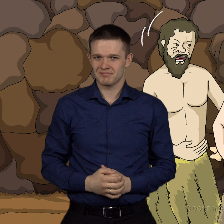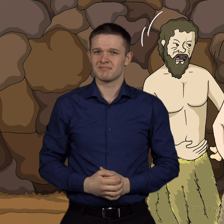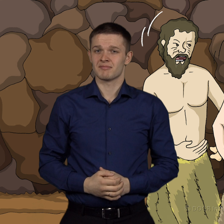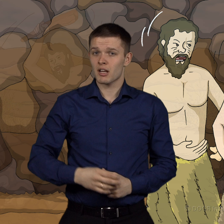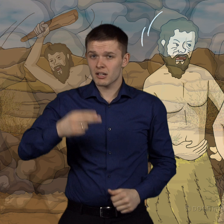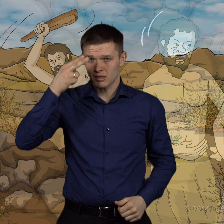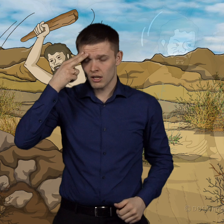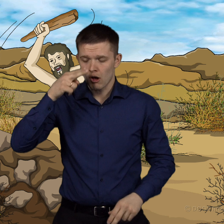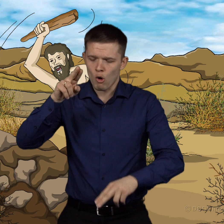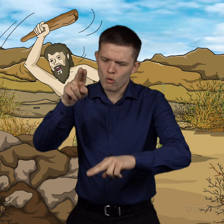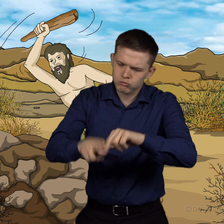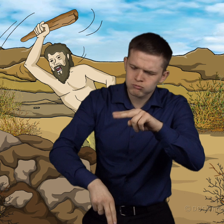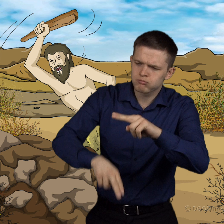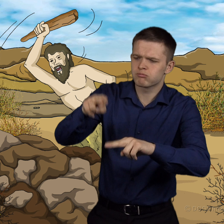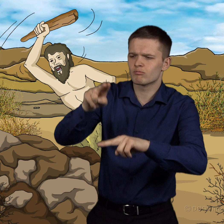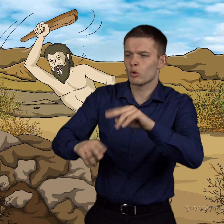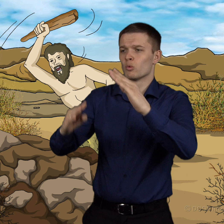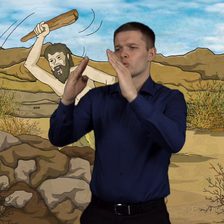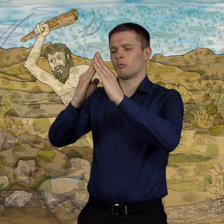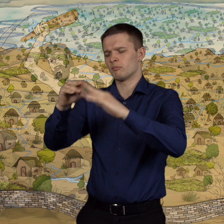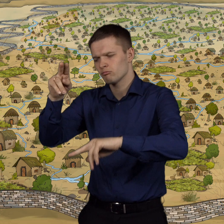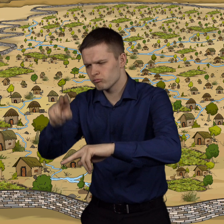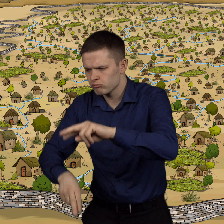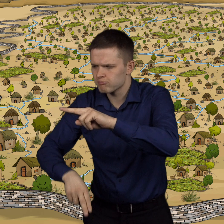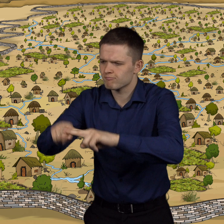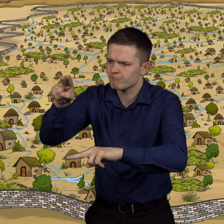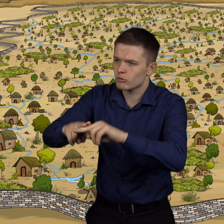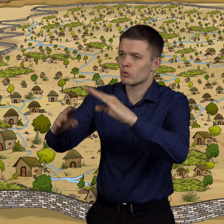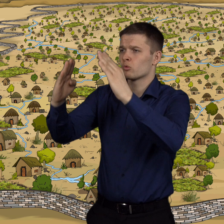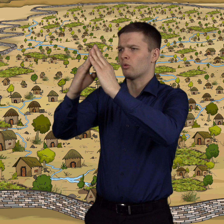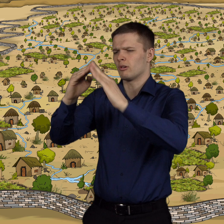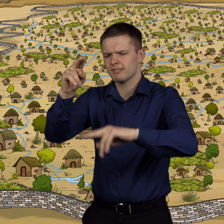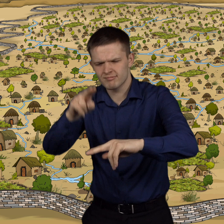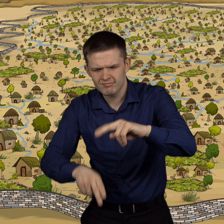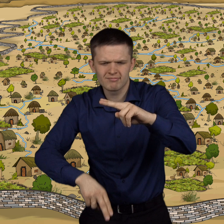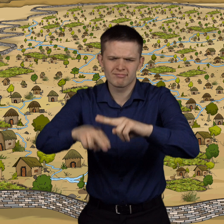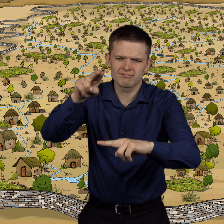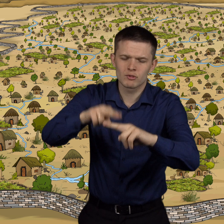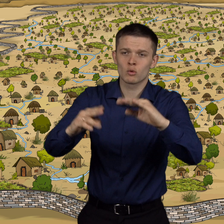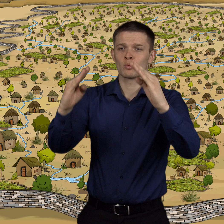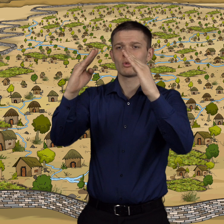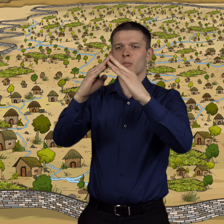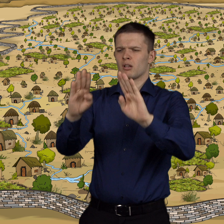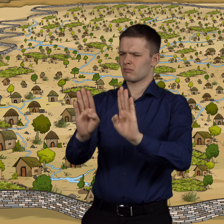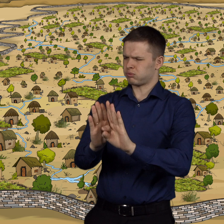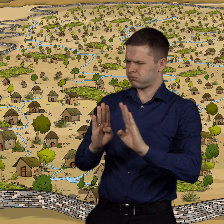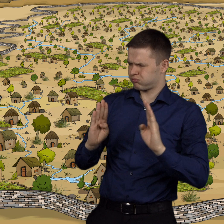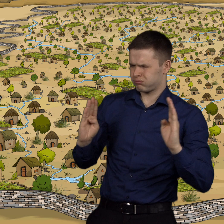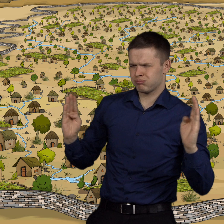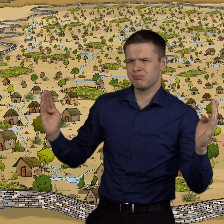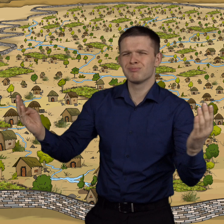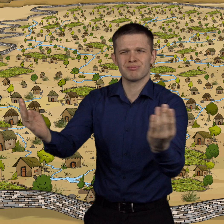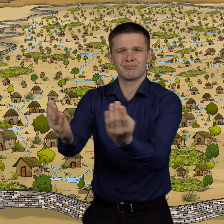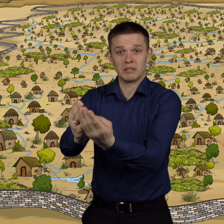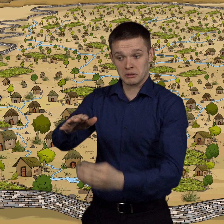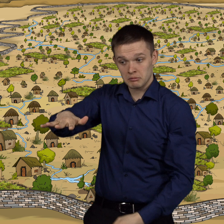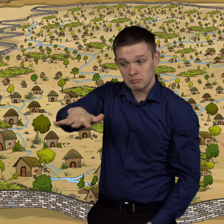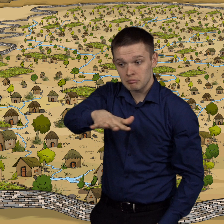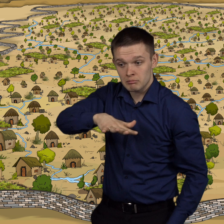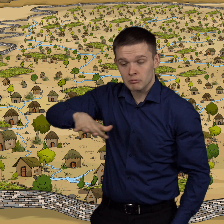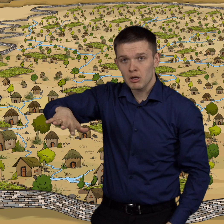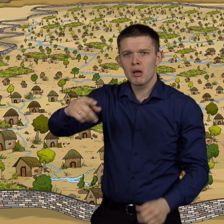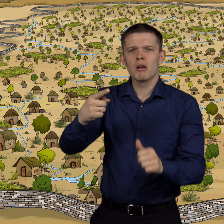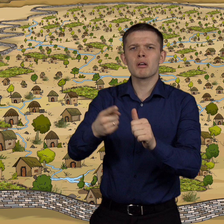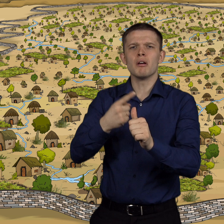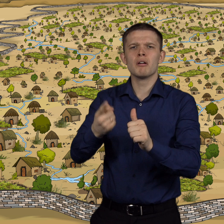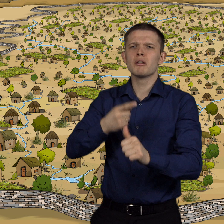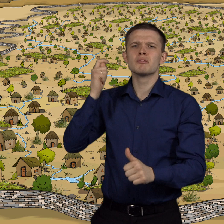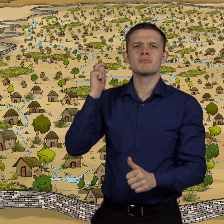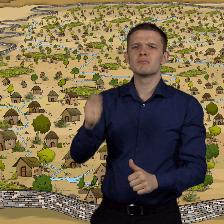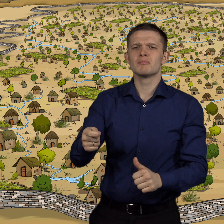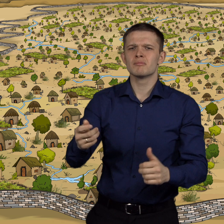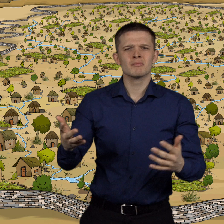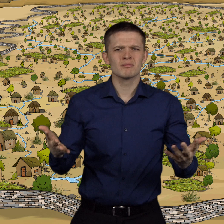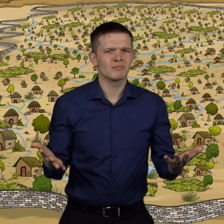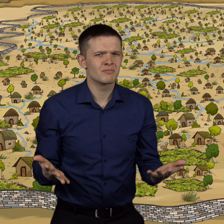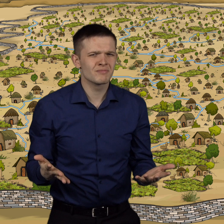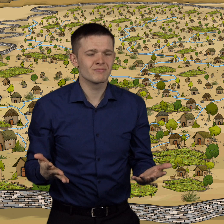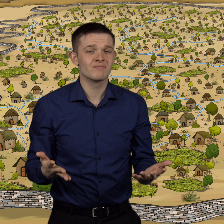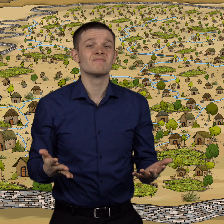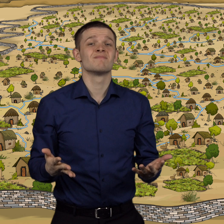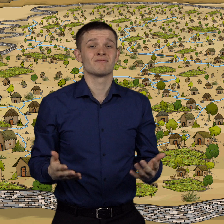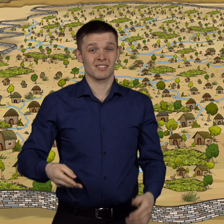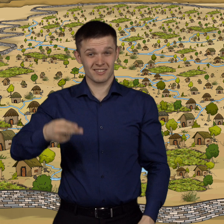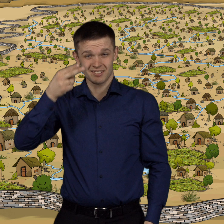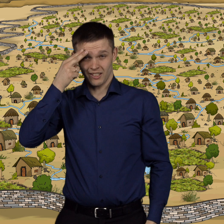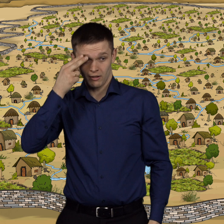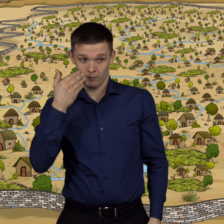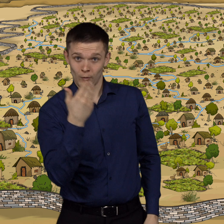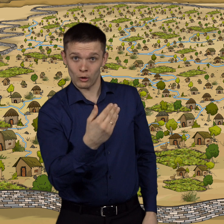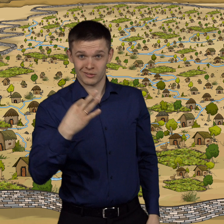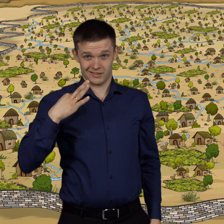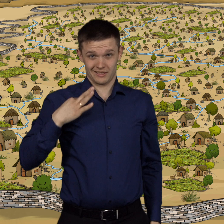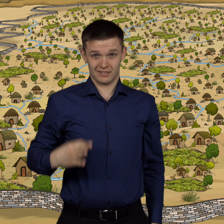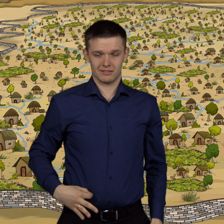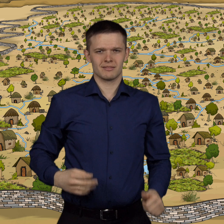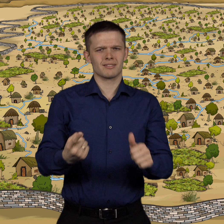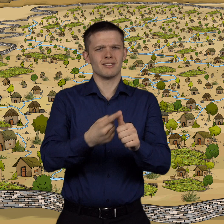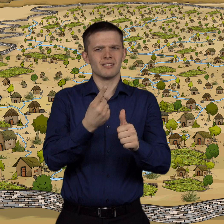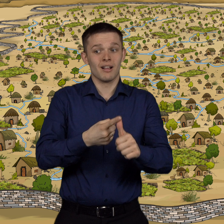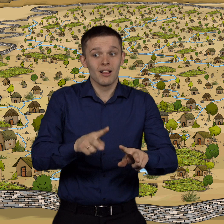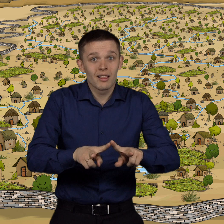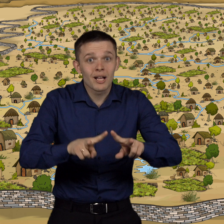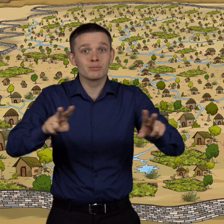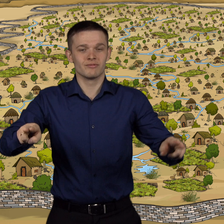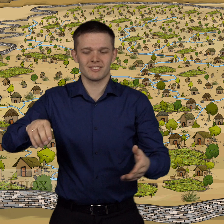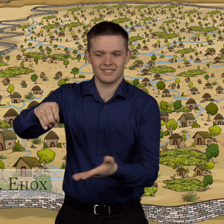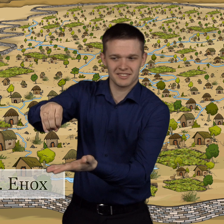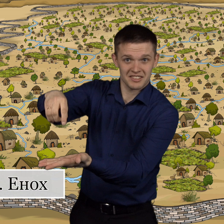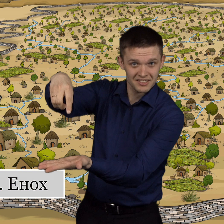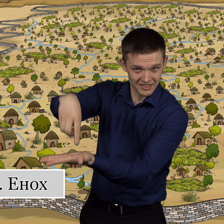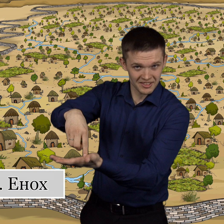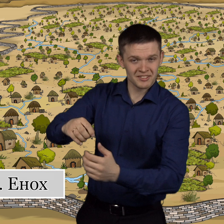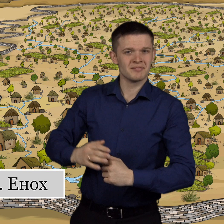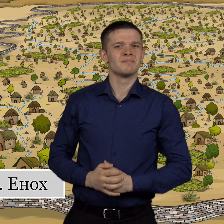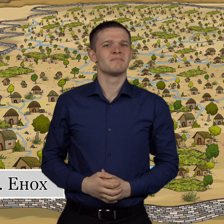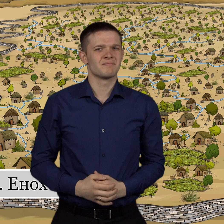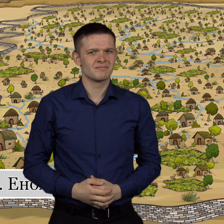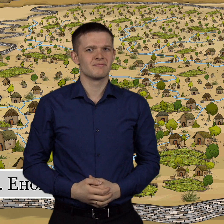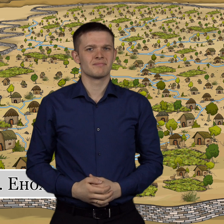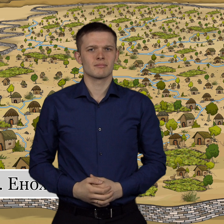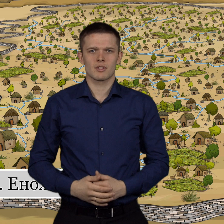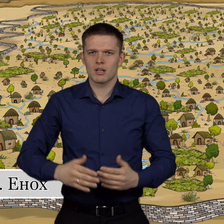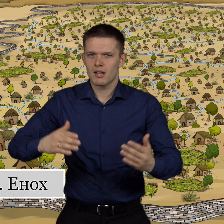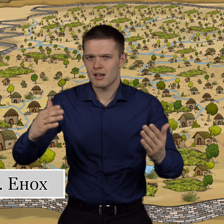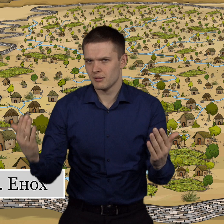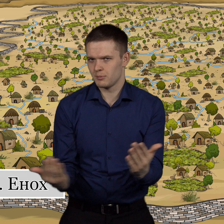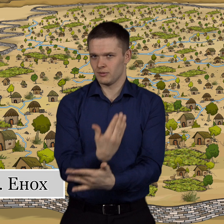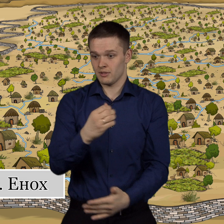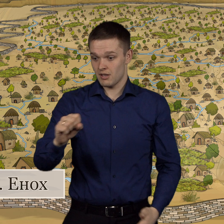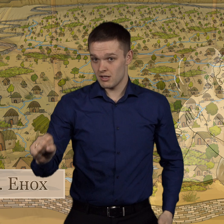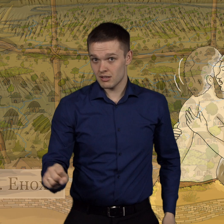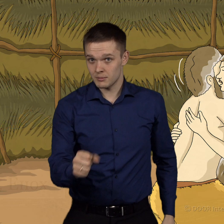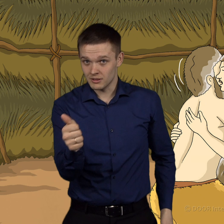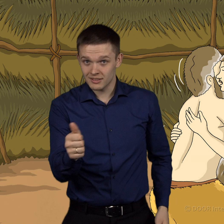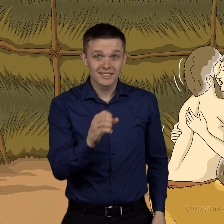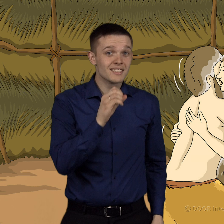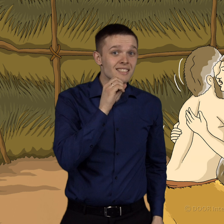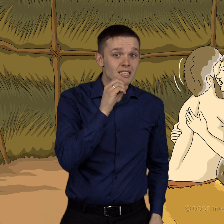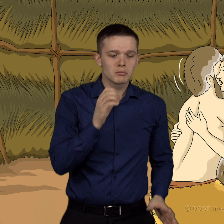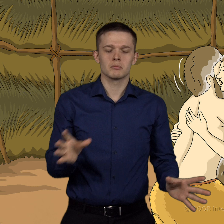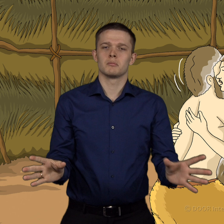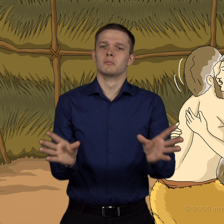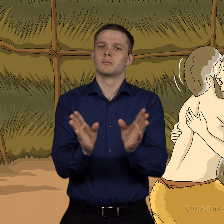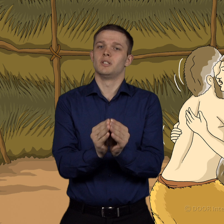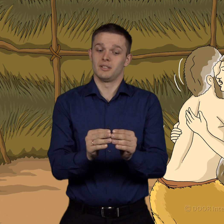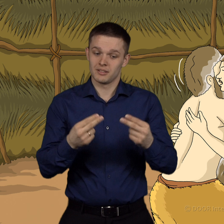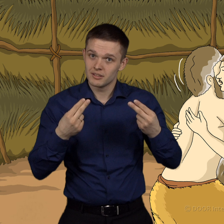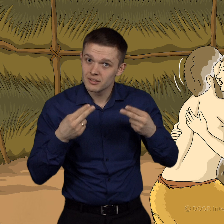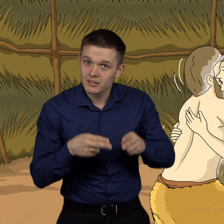Then Cain built a city and named it after his son Enoch.